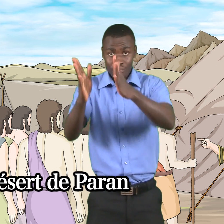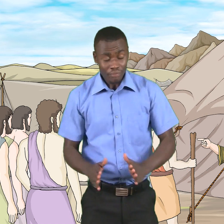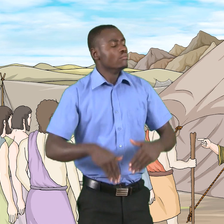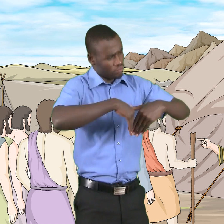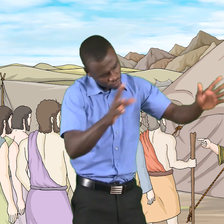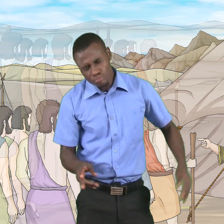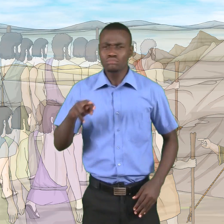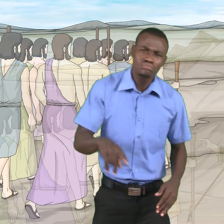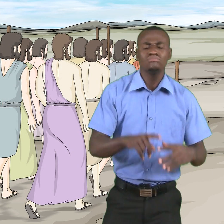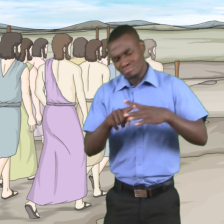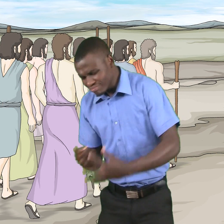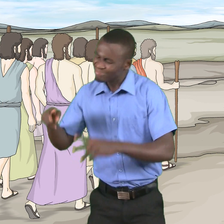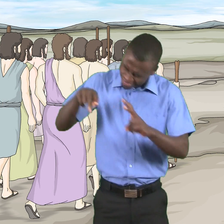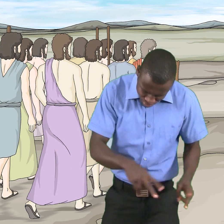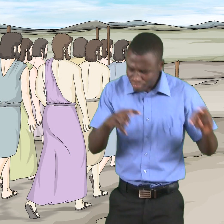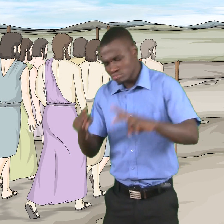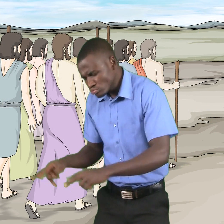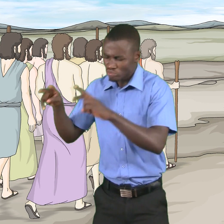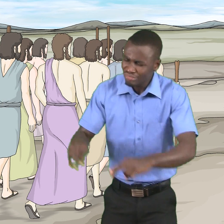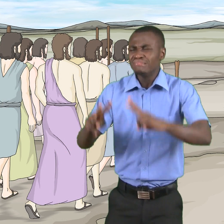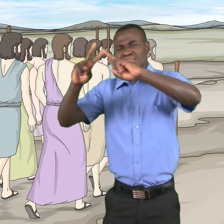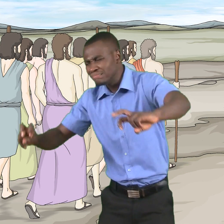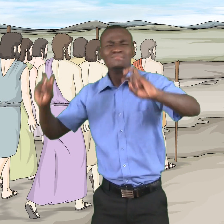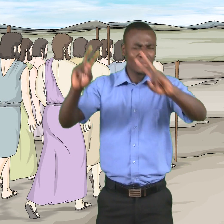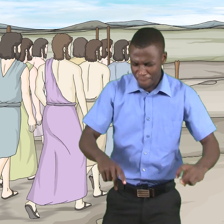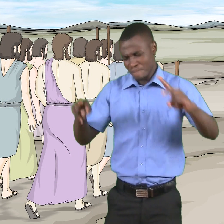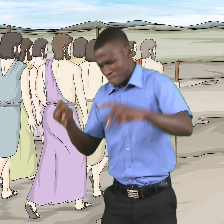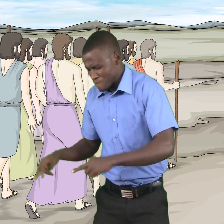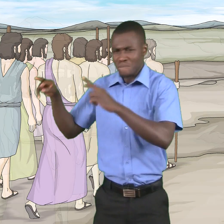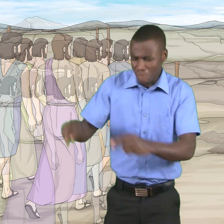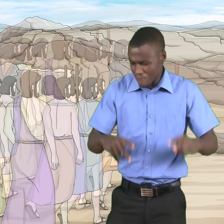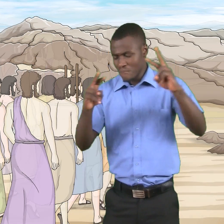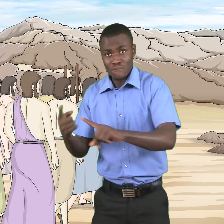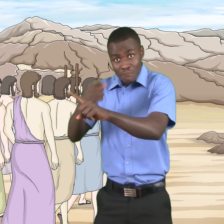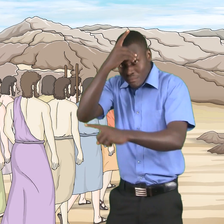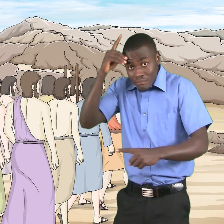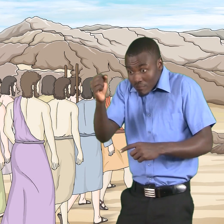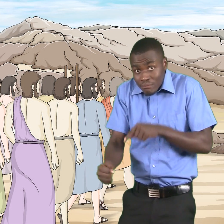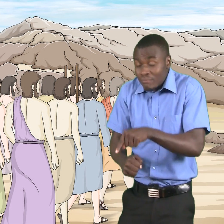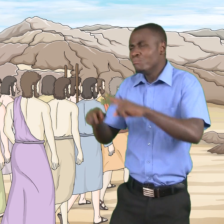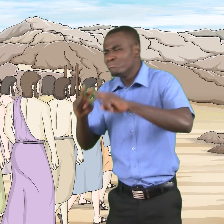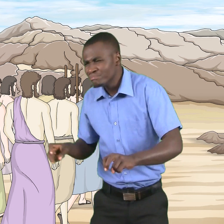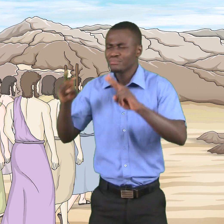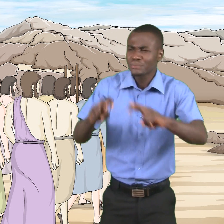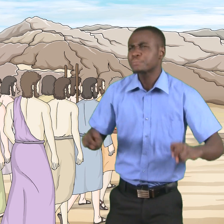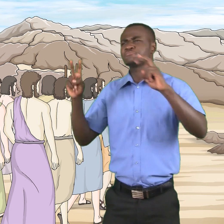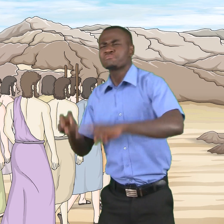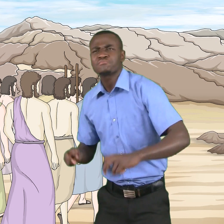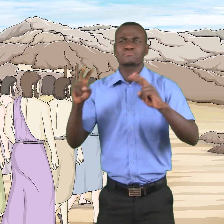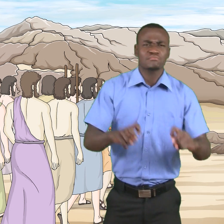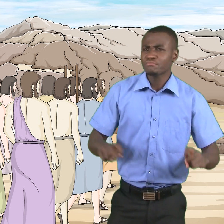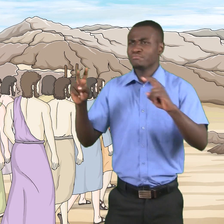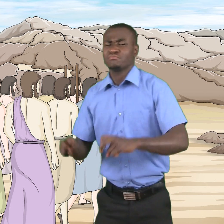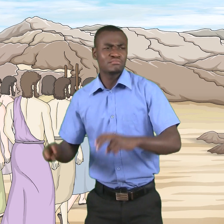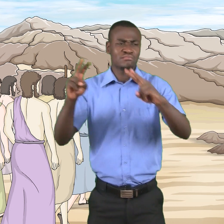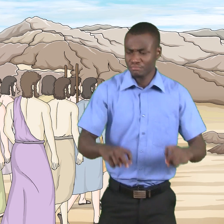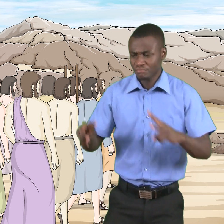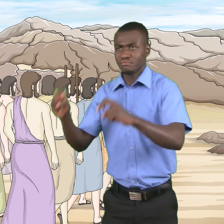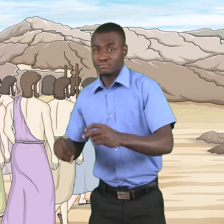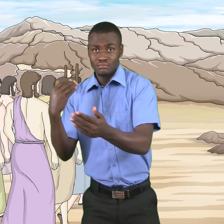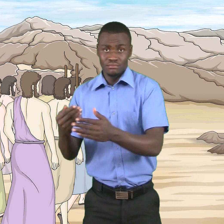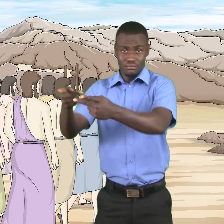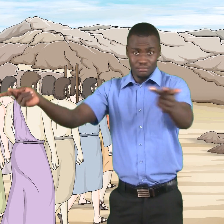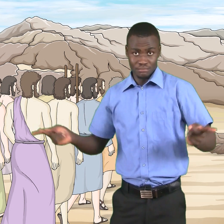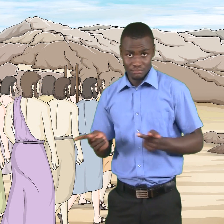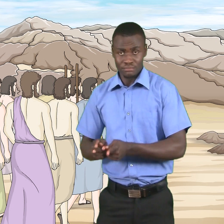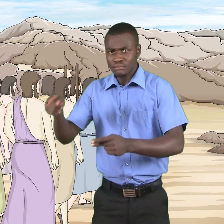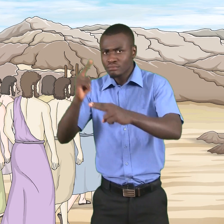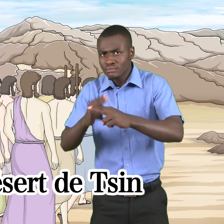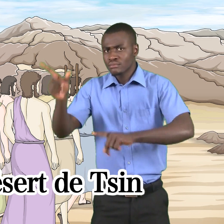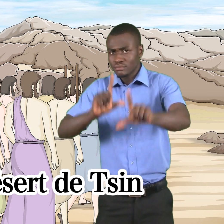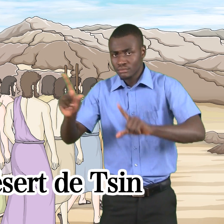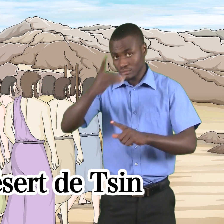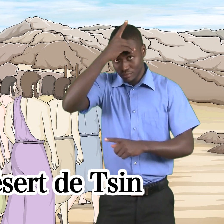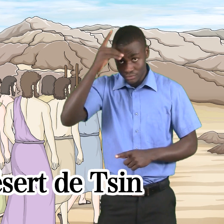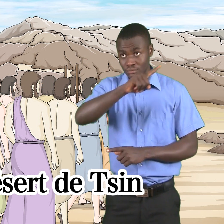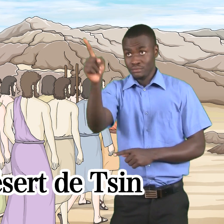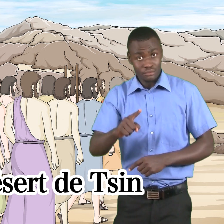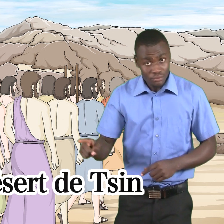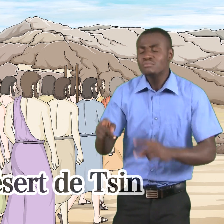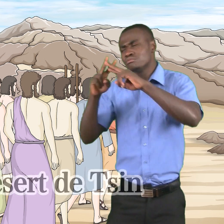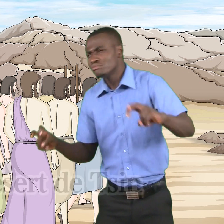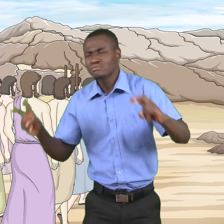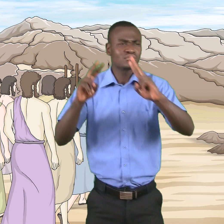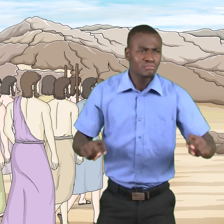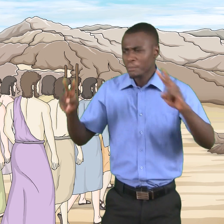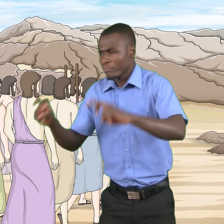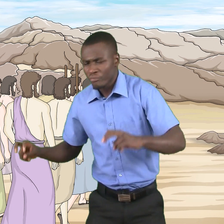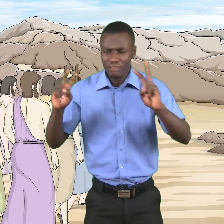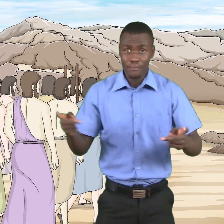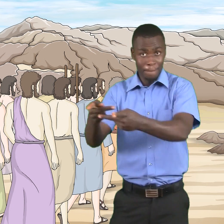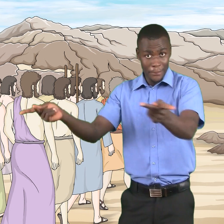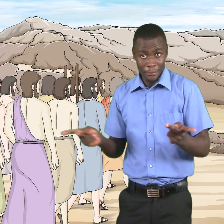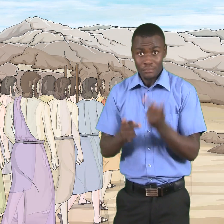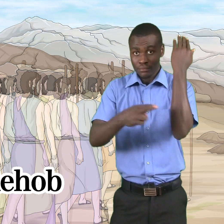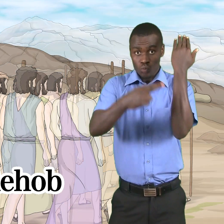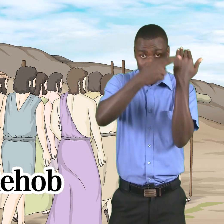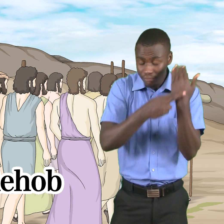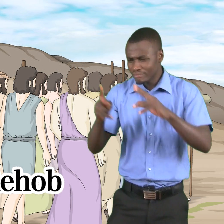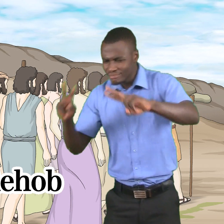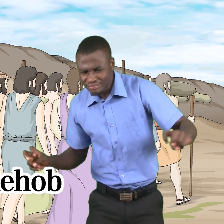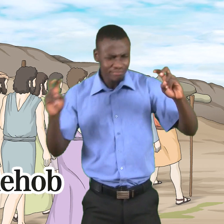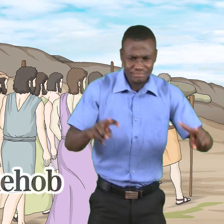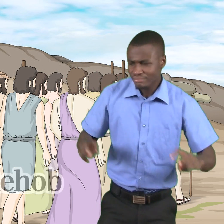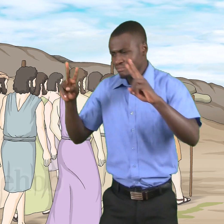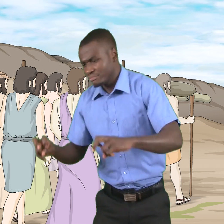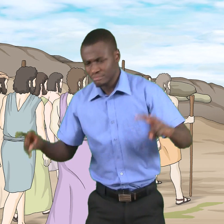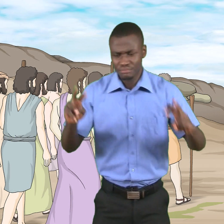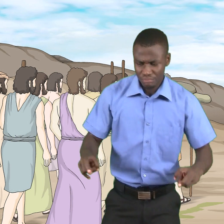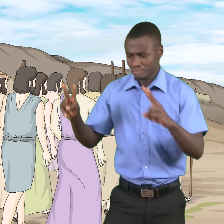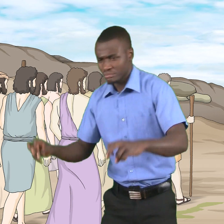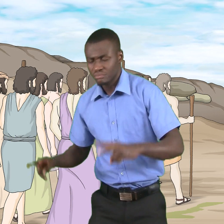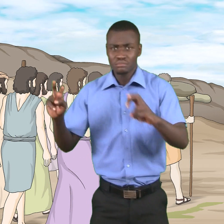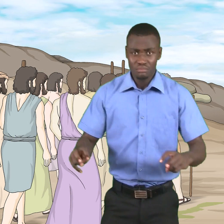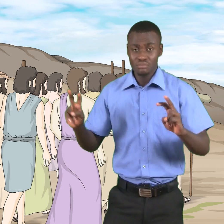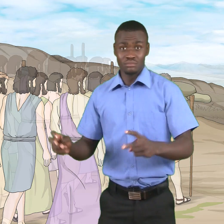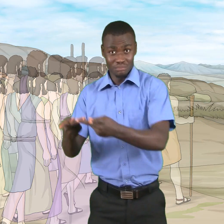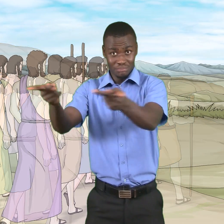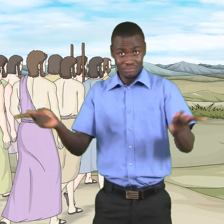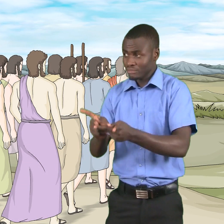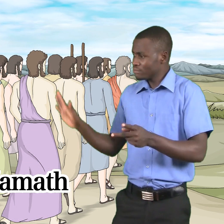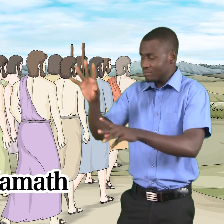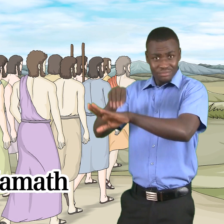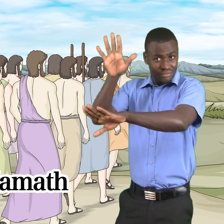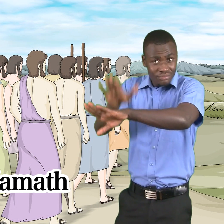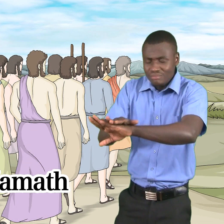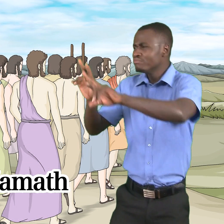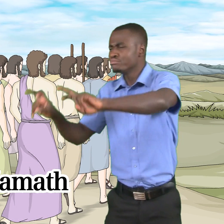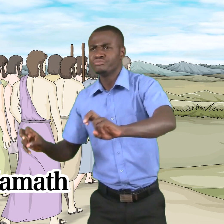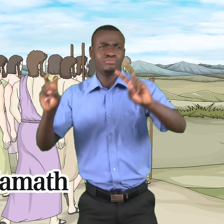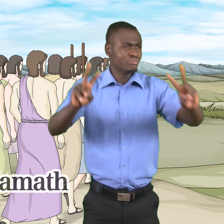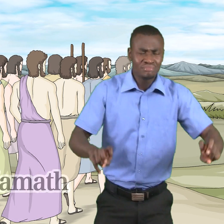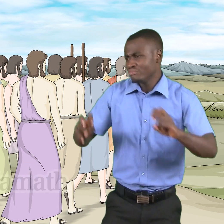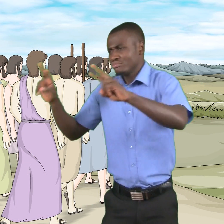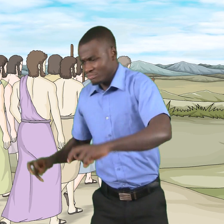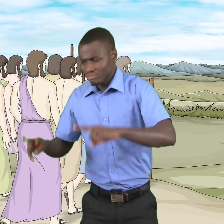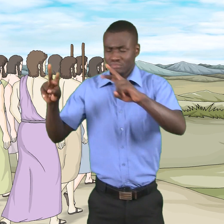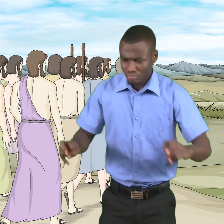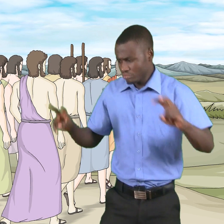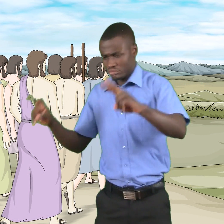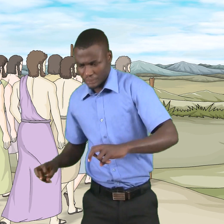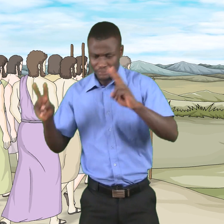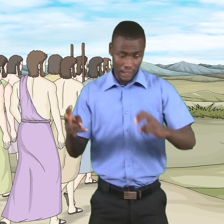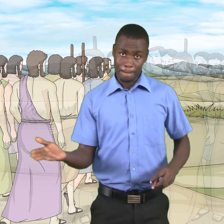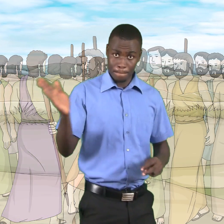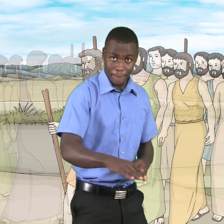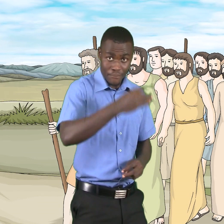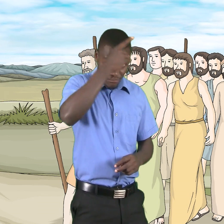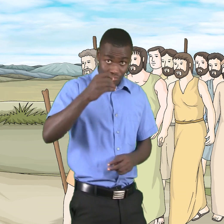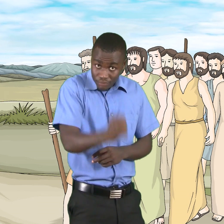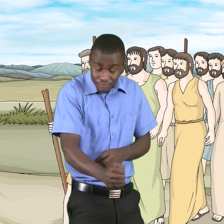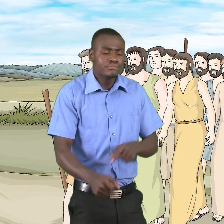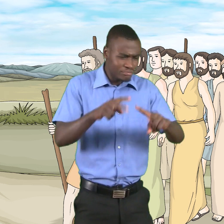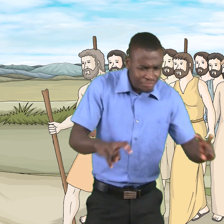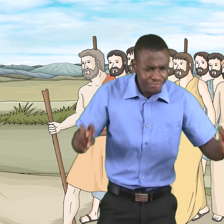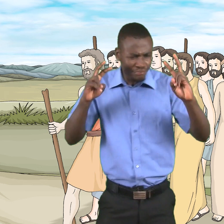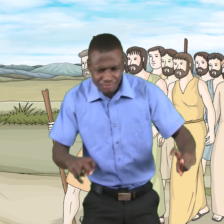(It was the season for the first ripe grapes.) So they went up and spied out the land from the Wilderness of Zin as far as Rehob, toward Lebo-hamath.